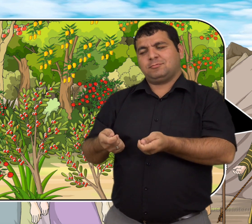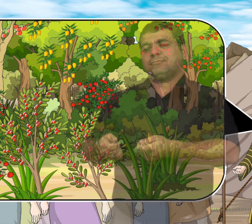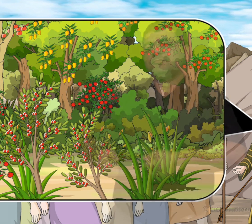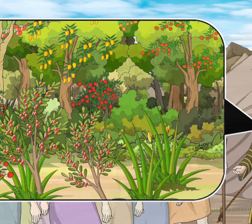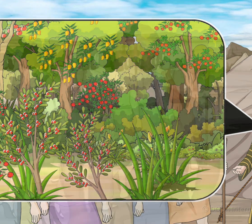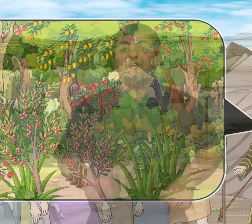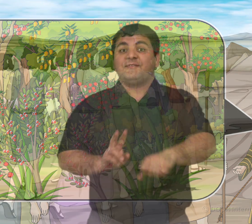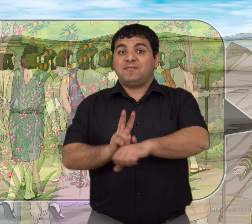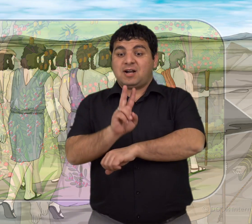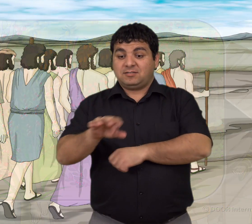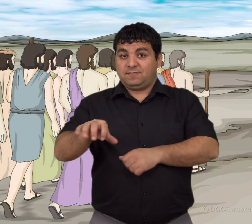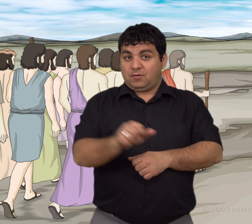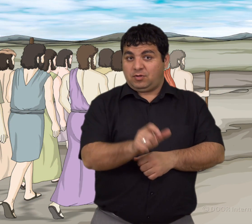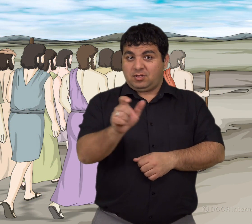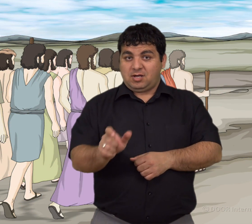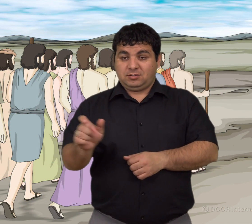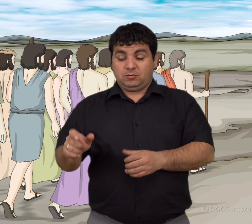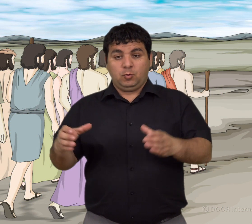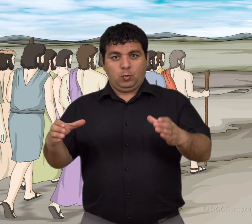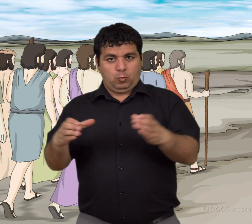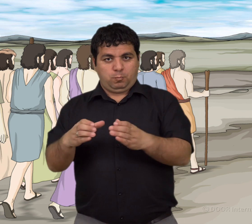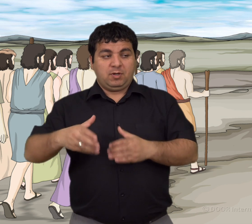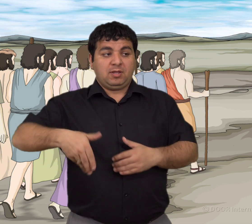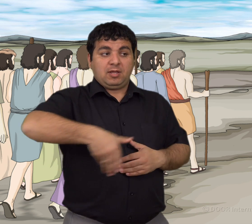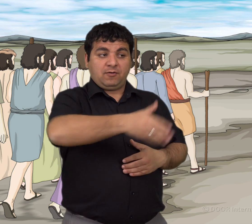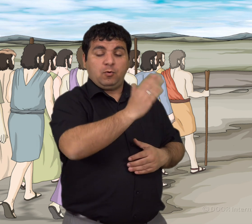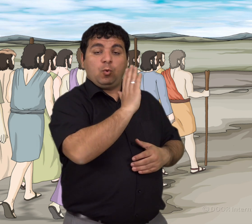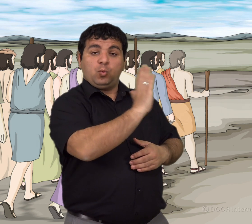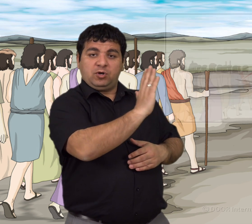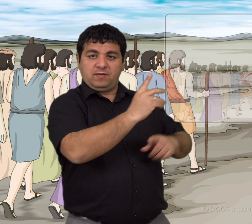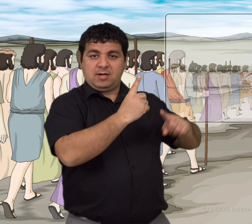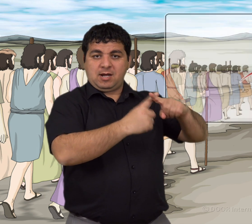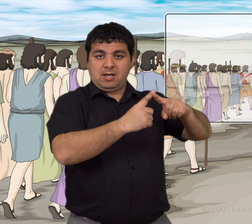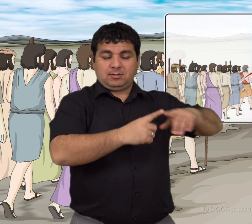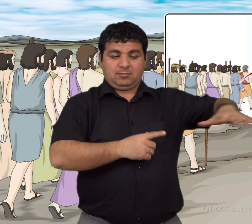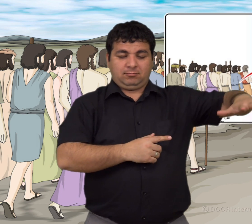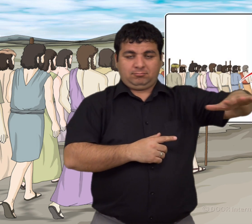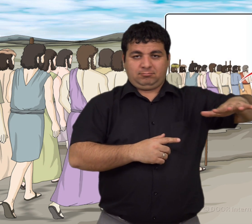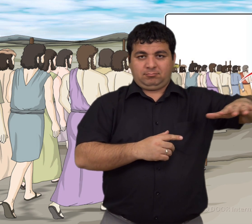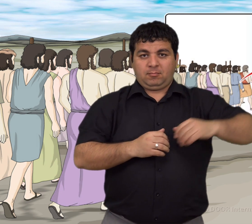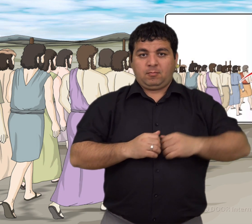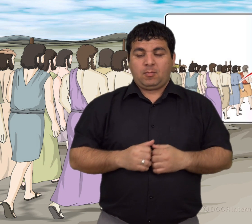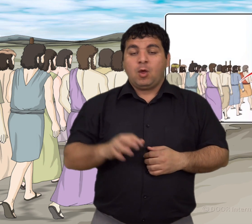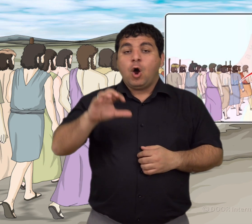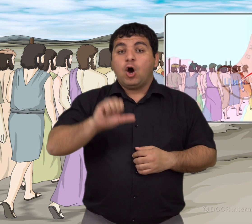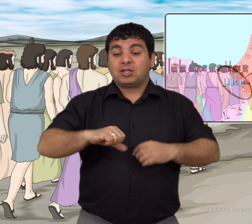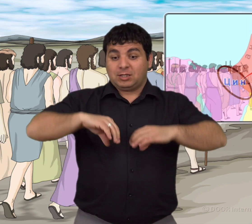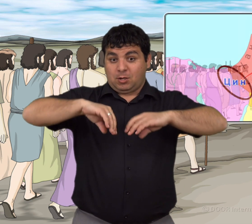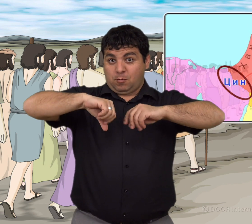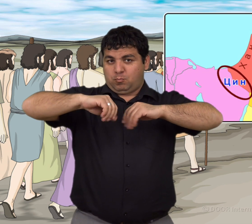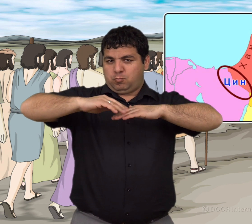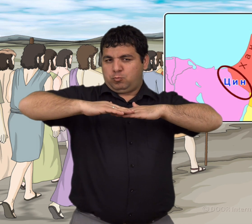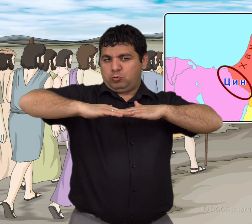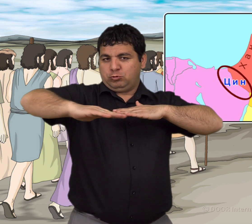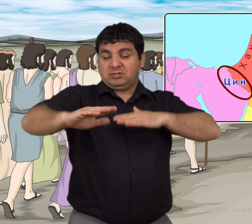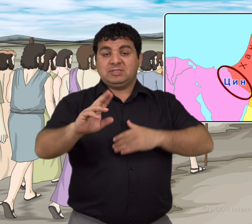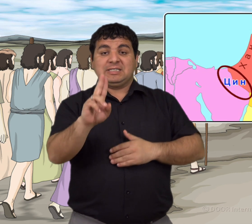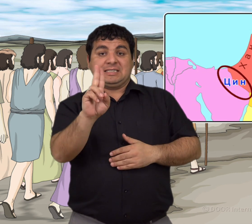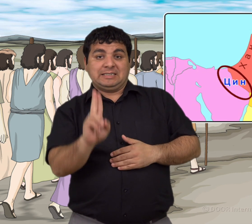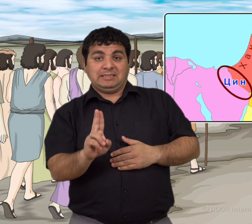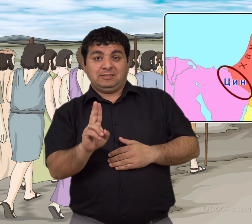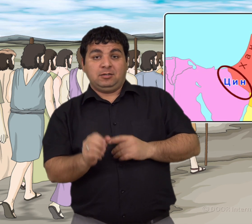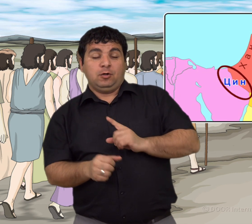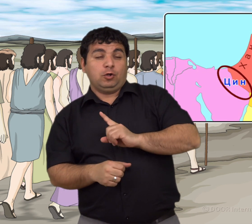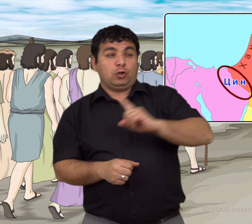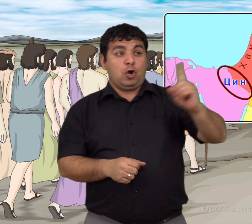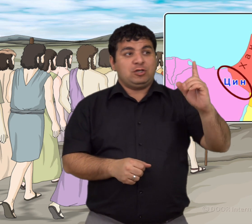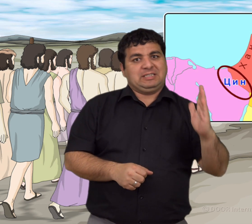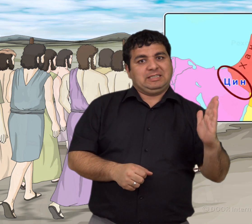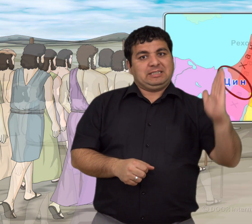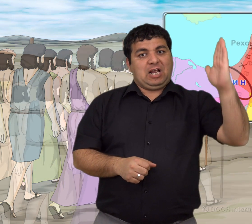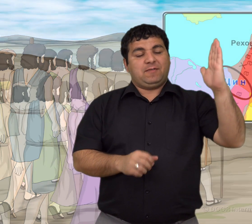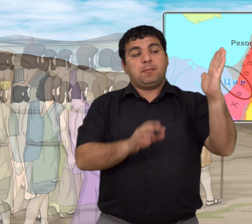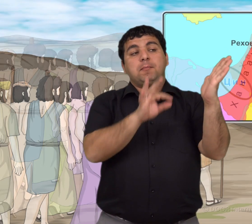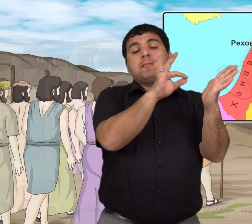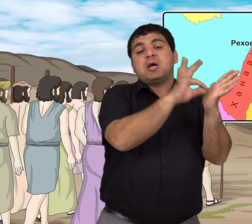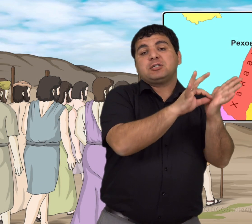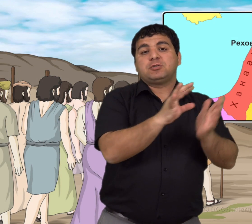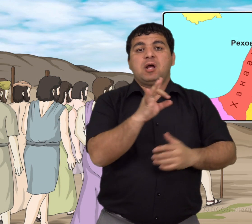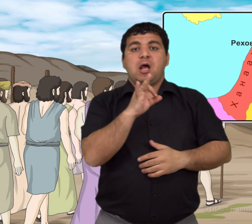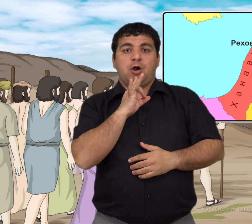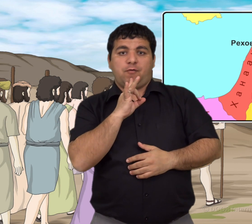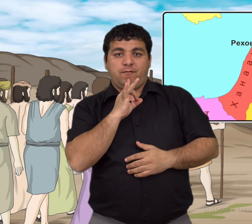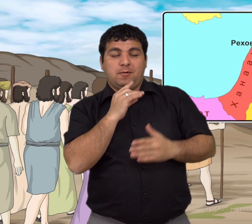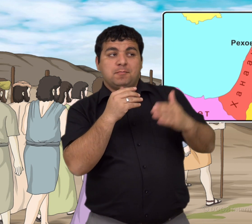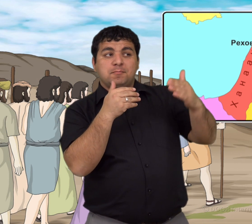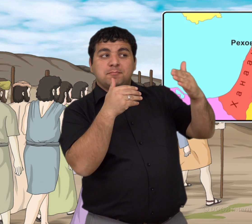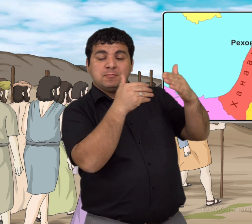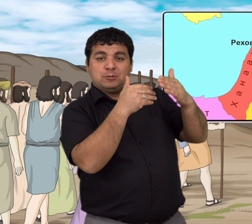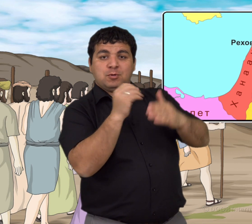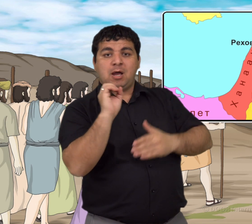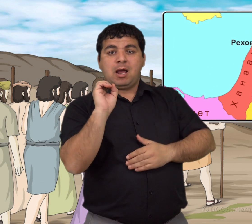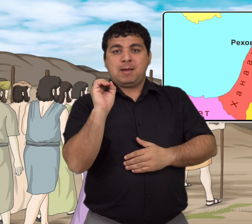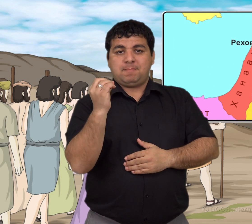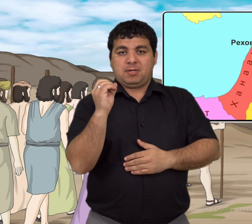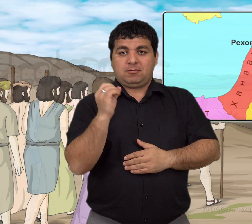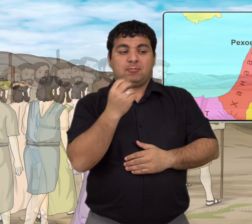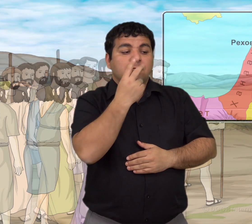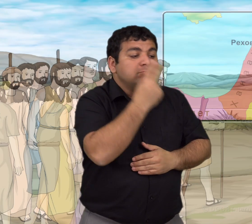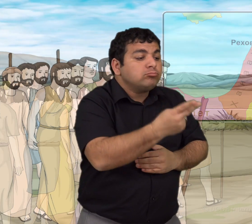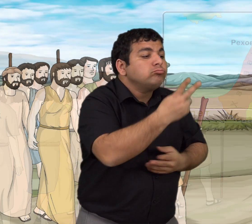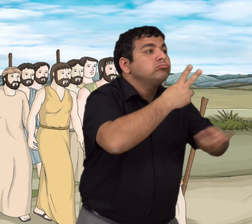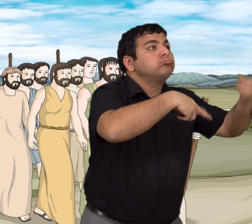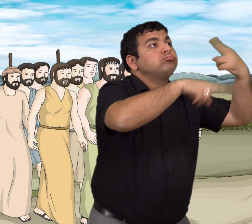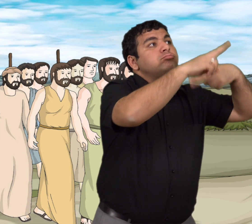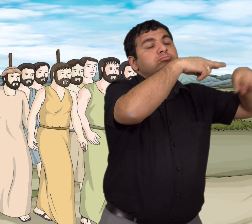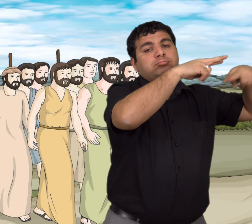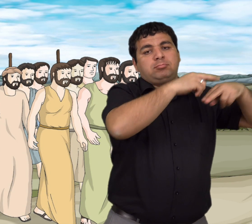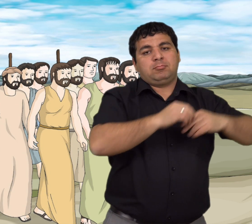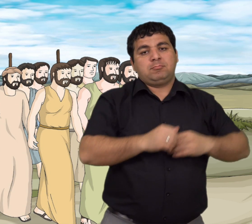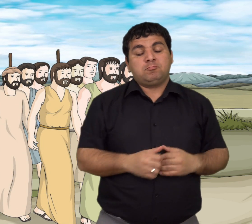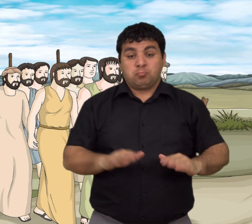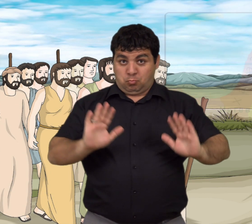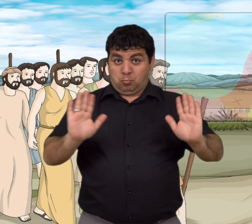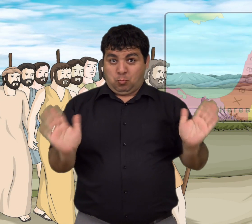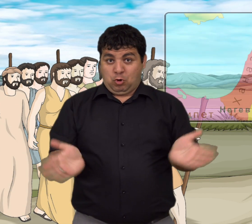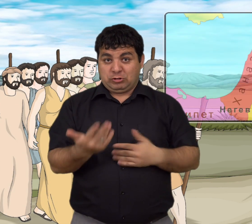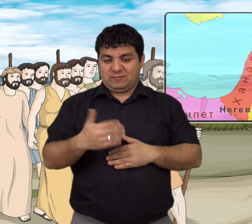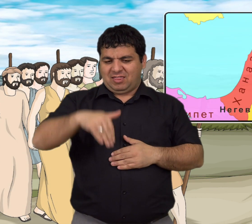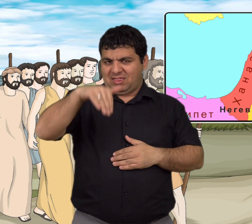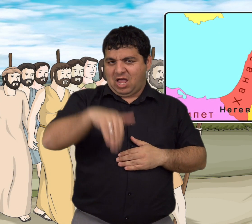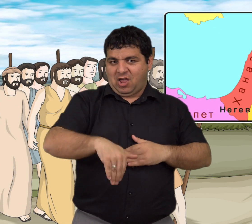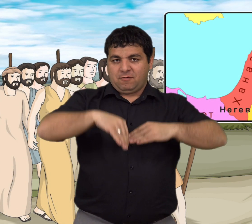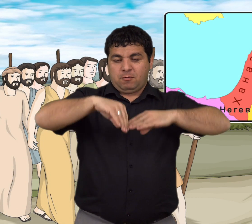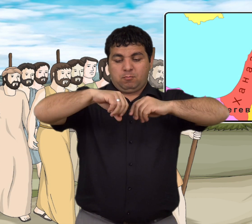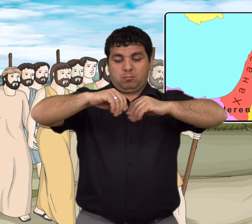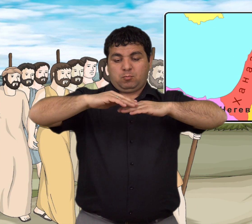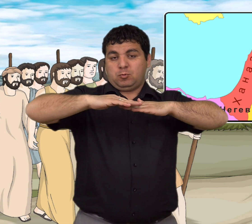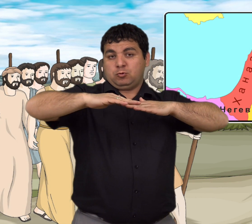(It was the season for the first ripe grapes.) So they went up and spied out the land from the Wilderness of Zin as far as Rehob, toward Lebo-hamath.